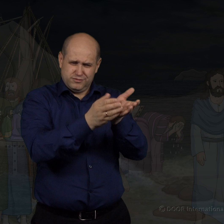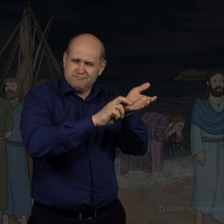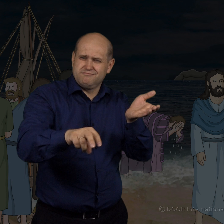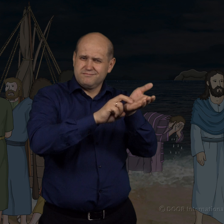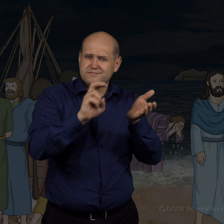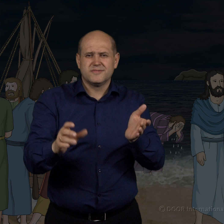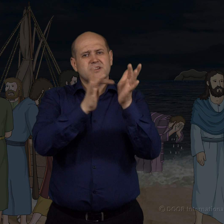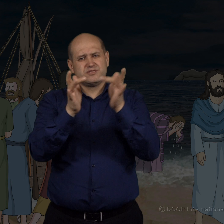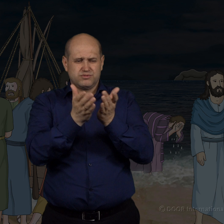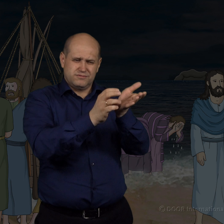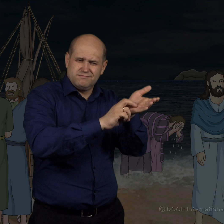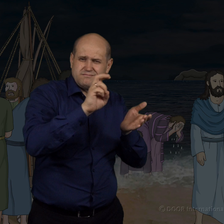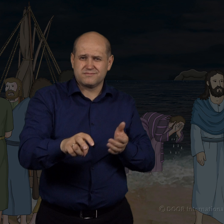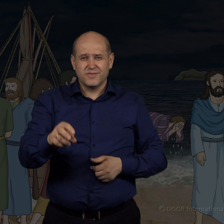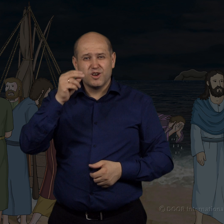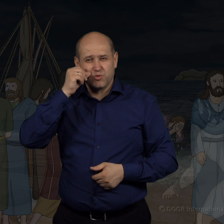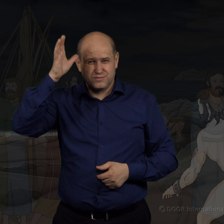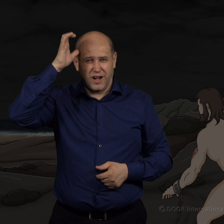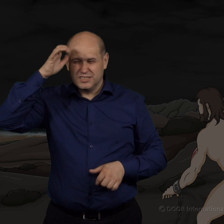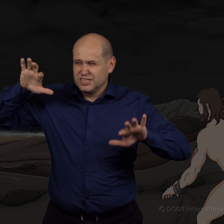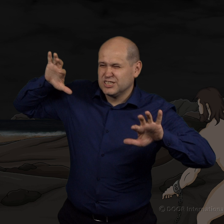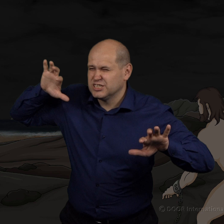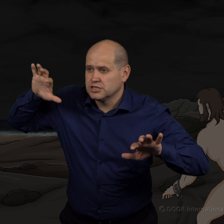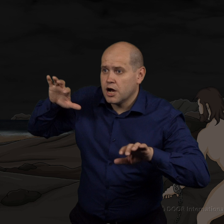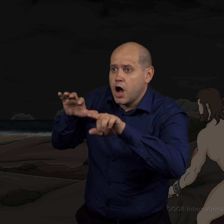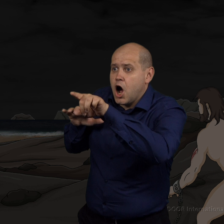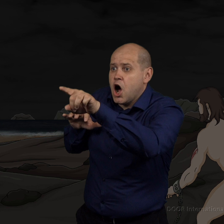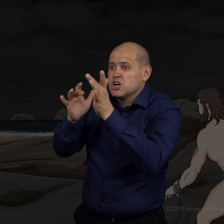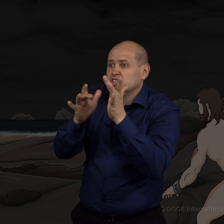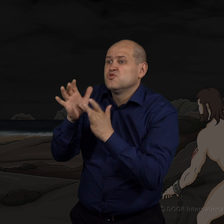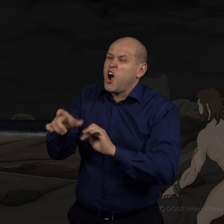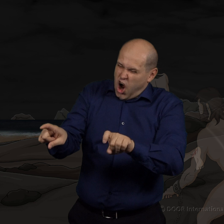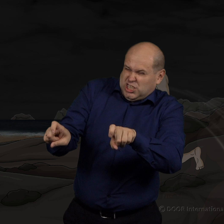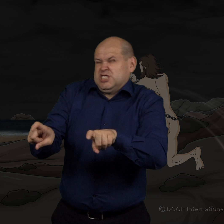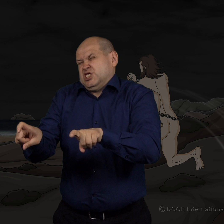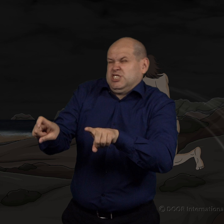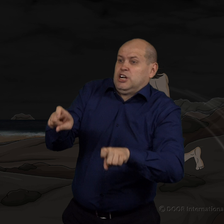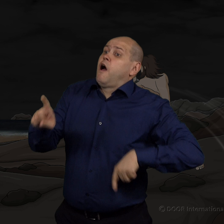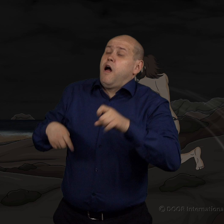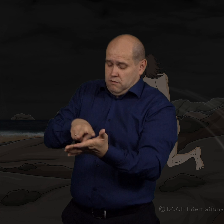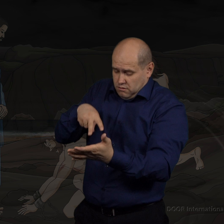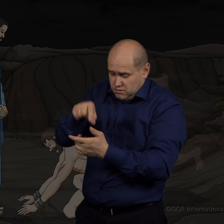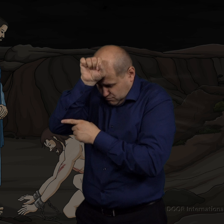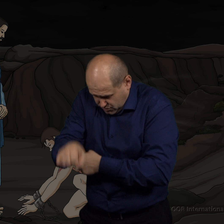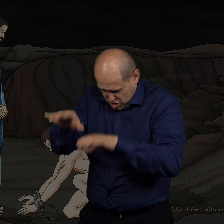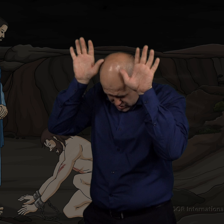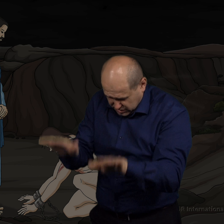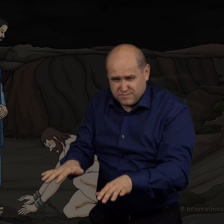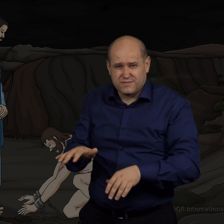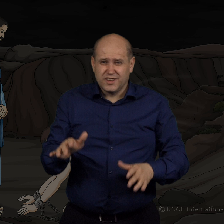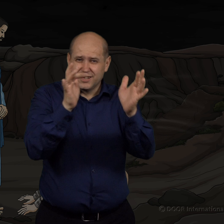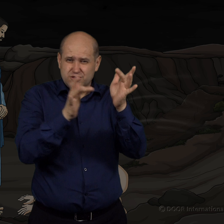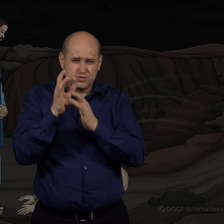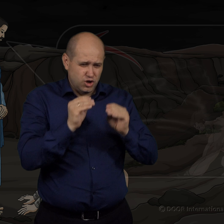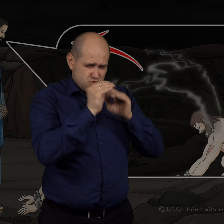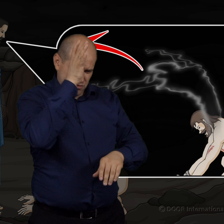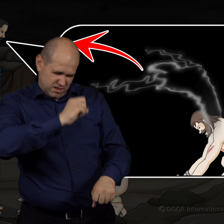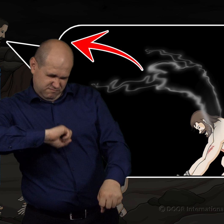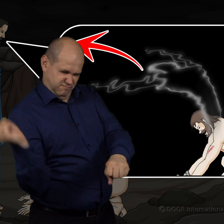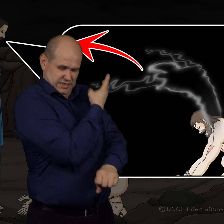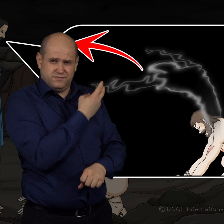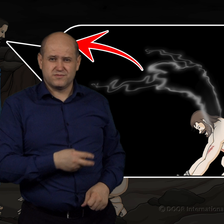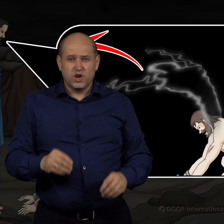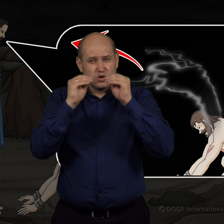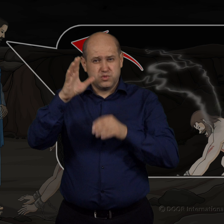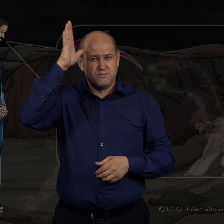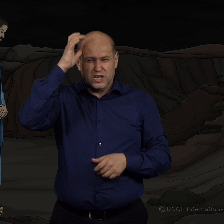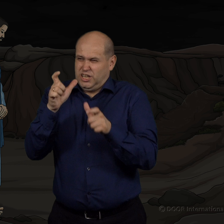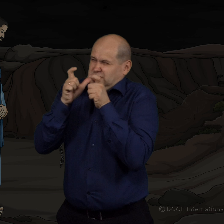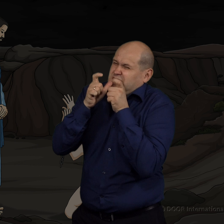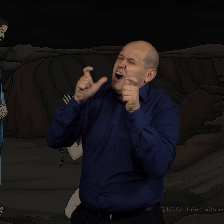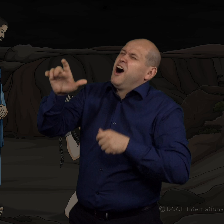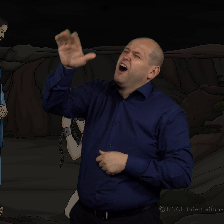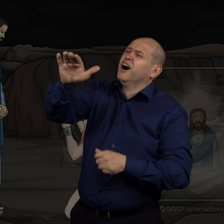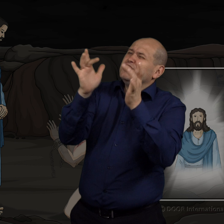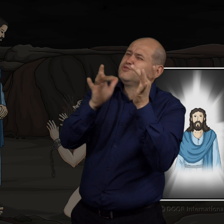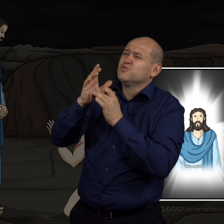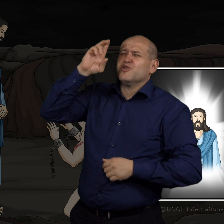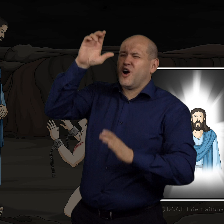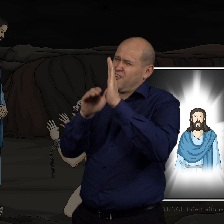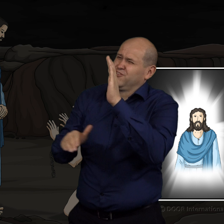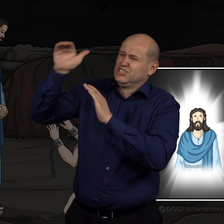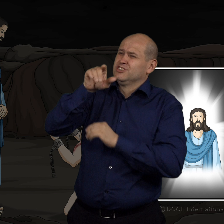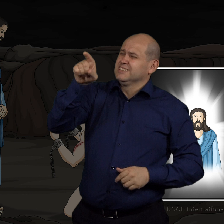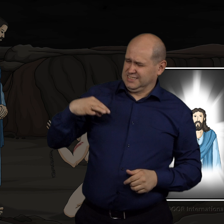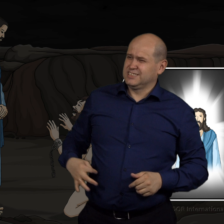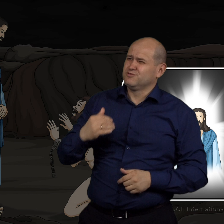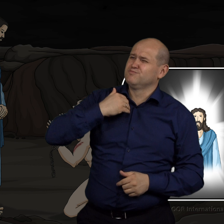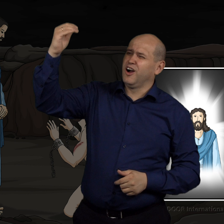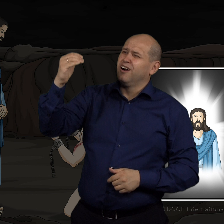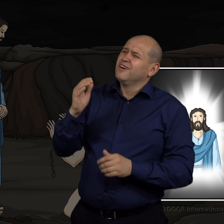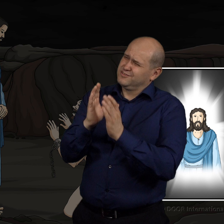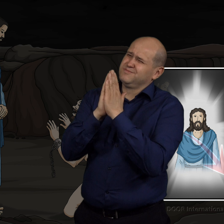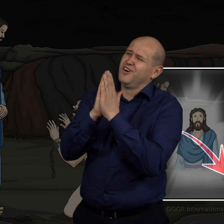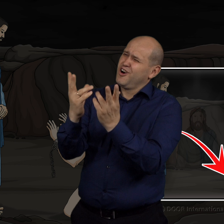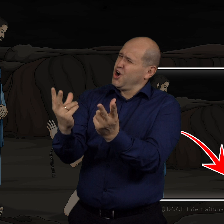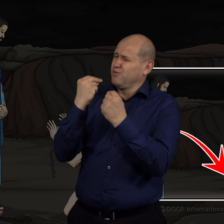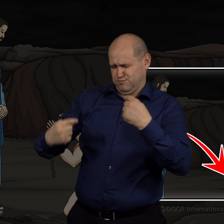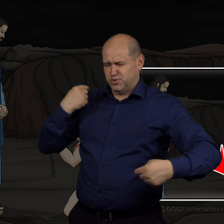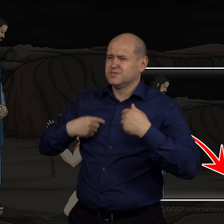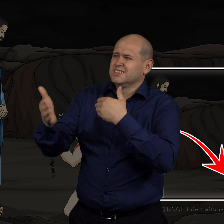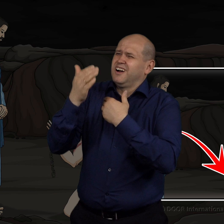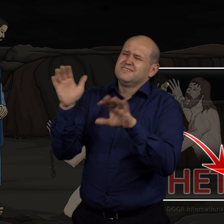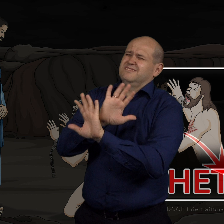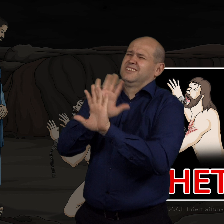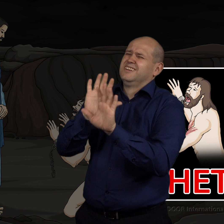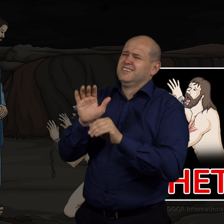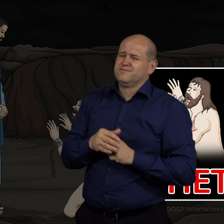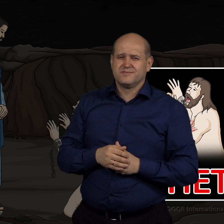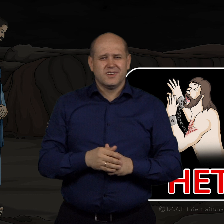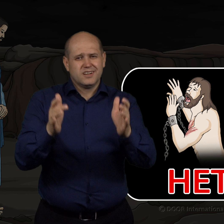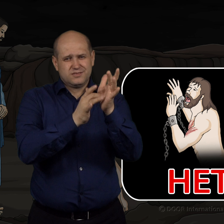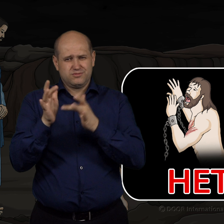When the man saw Jesus from a distance, he ran and fell on his knees before Him. And he shouted in a loud voice, “What do You want with me, Jesus, Son of the Most High God?